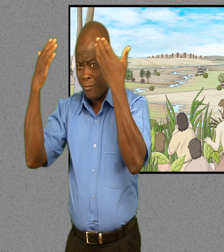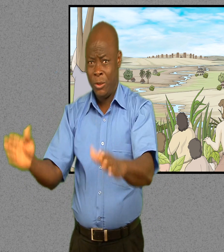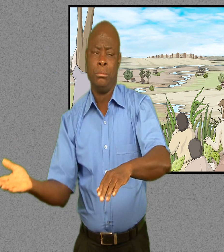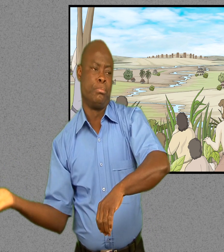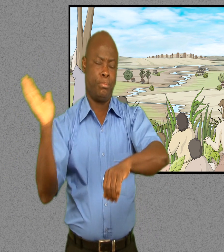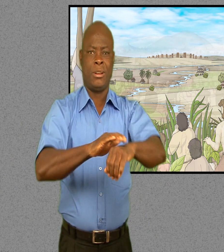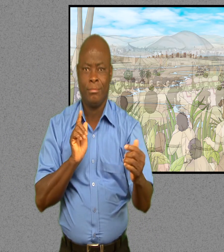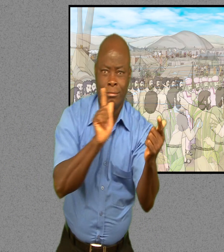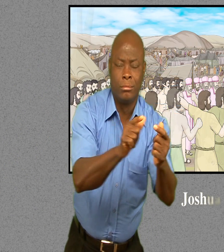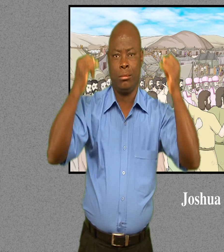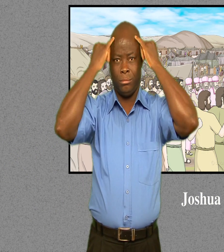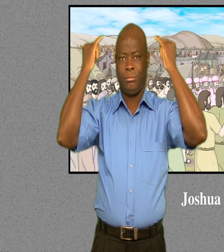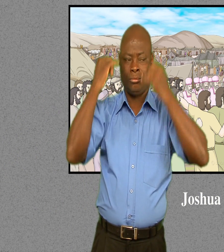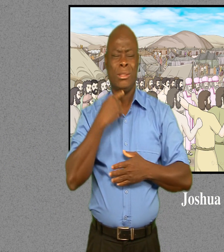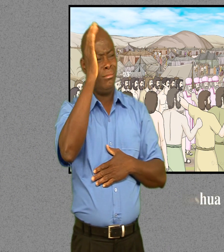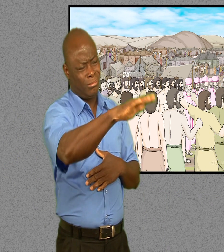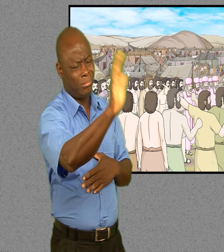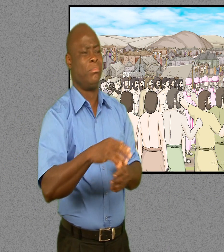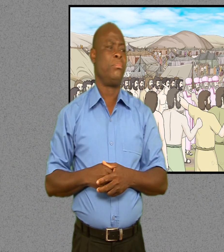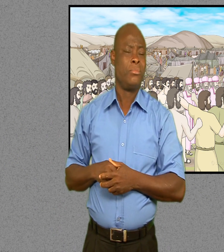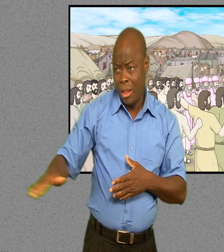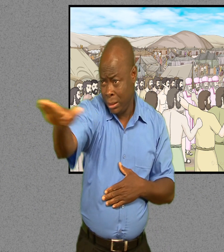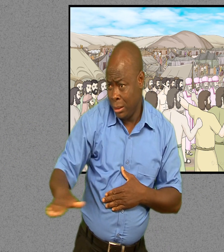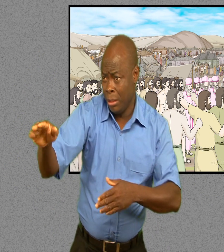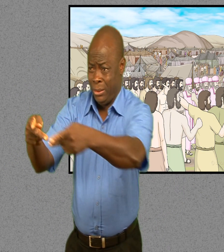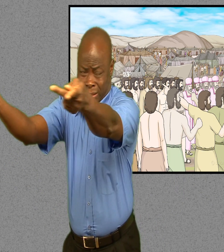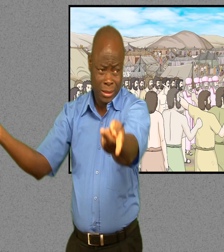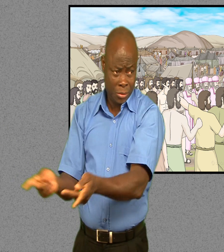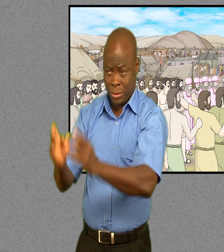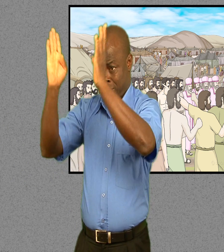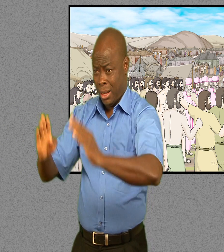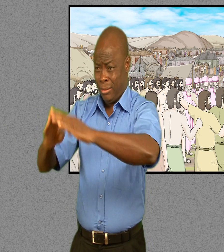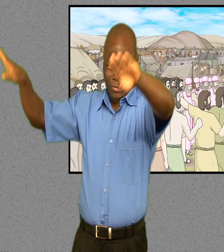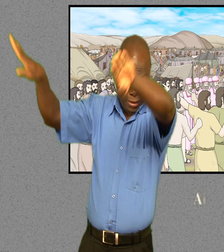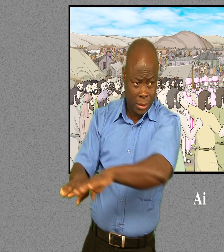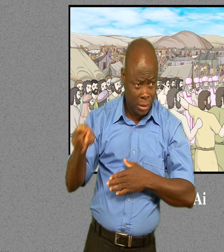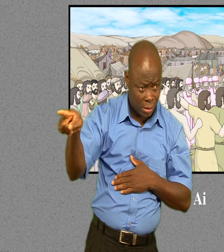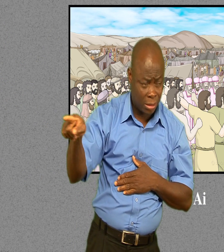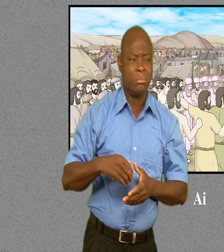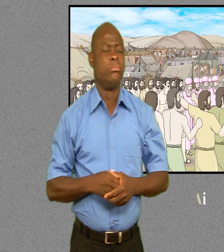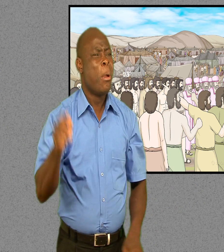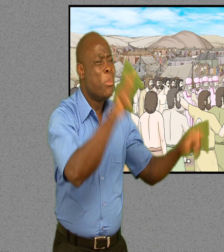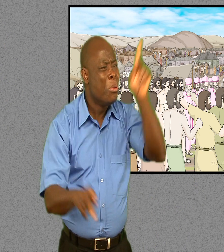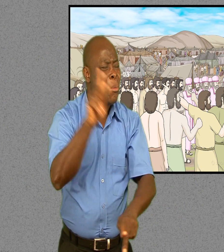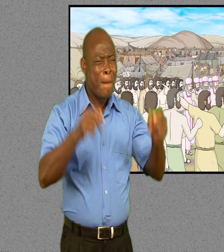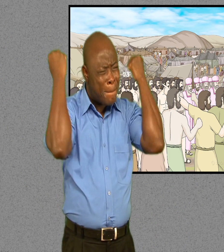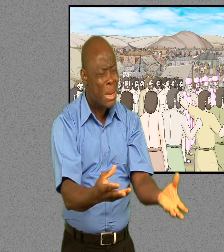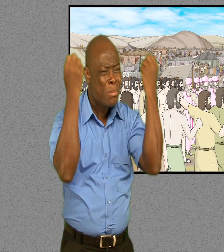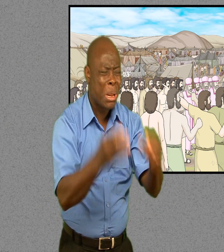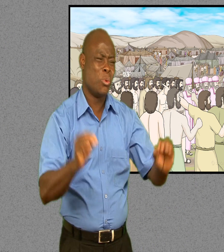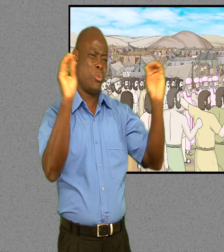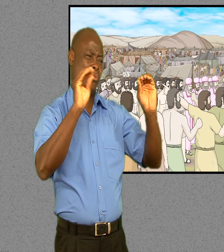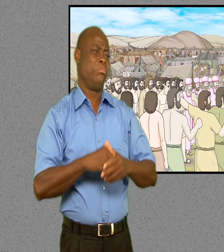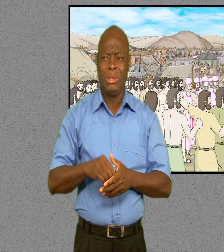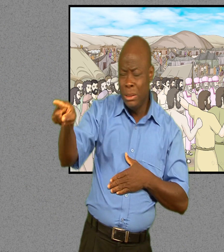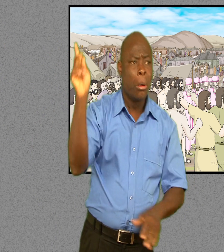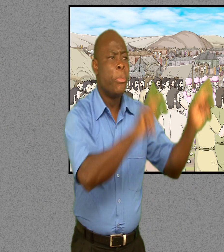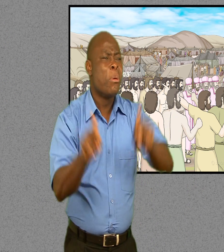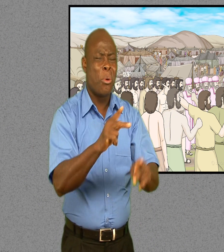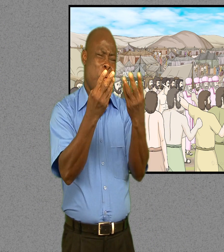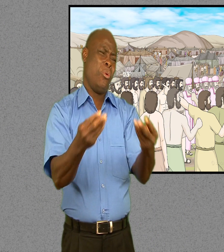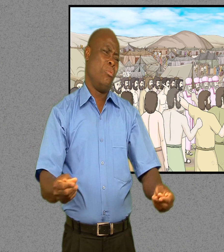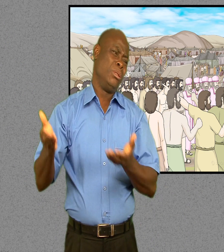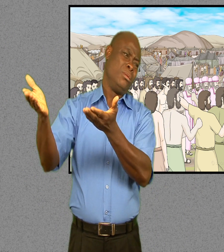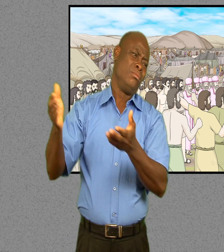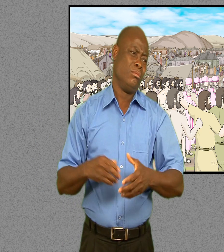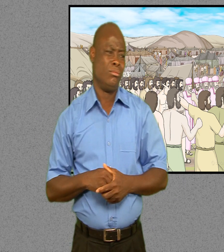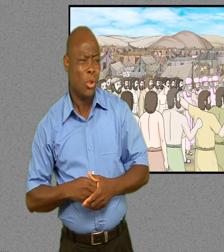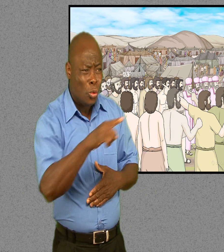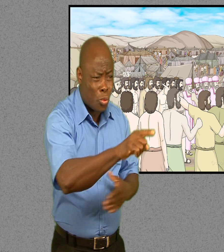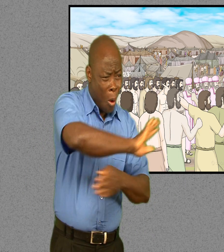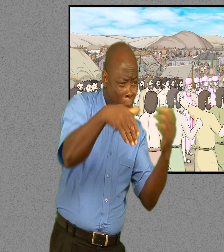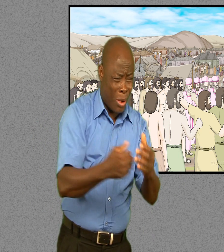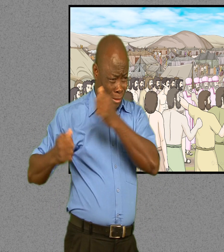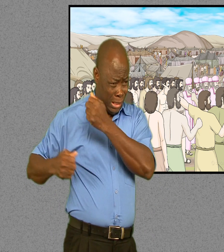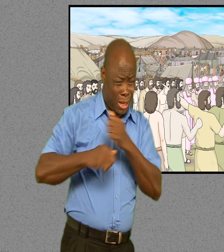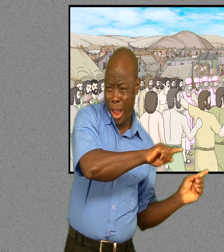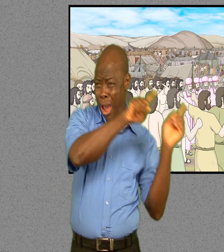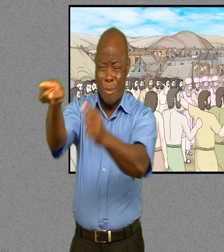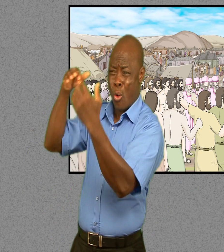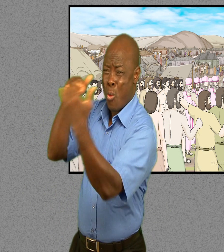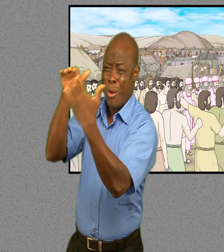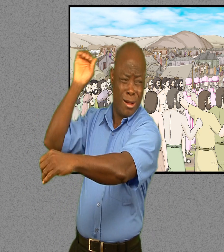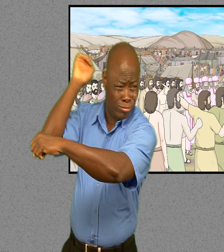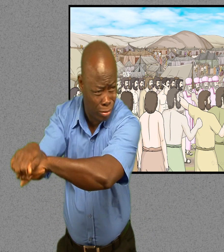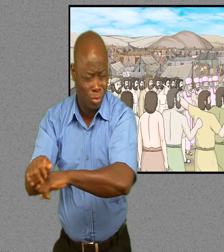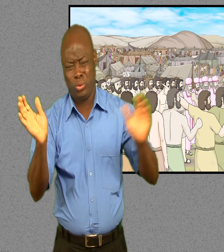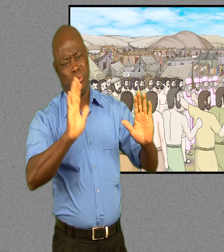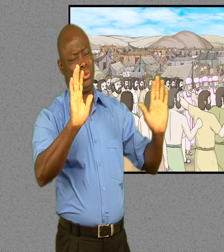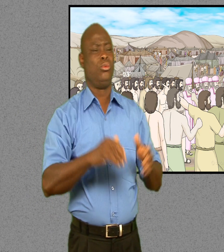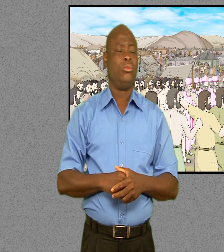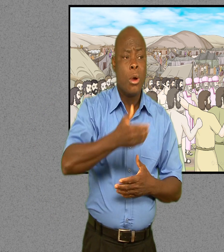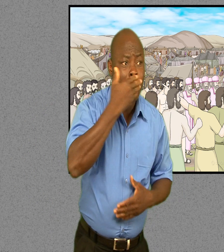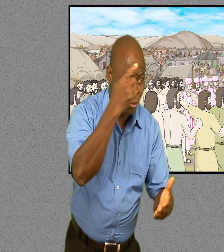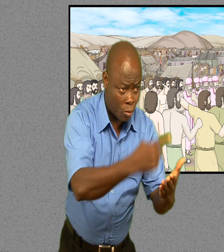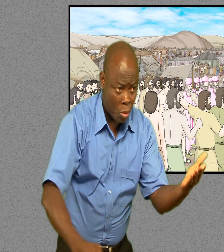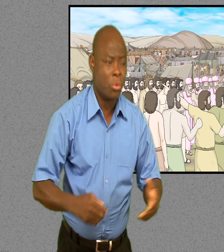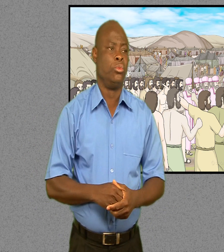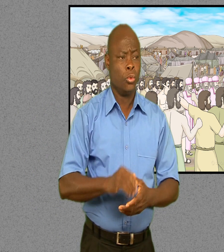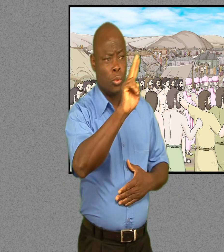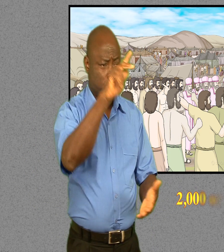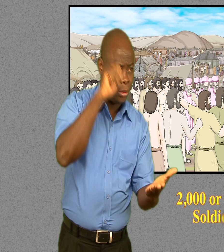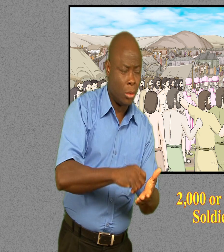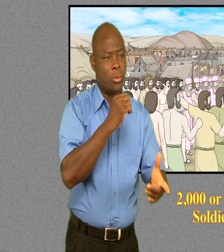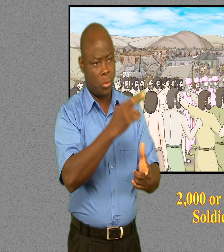On returning to Joshua, they reported, “There is no need to send all the people;